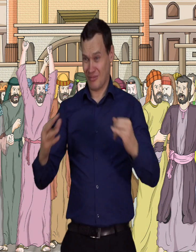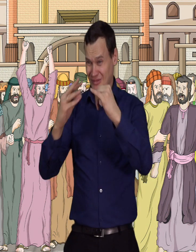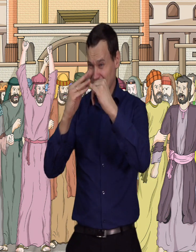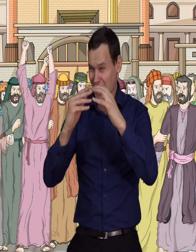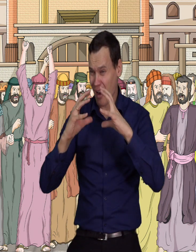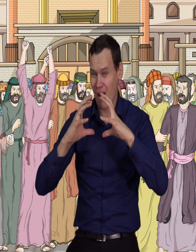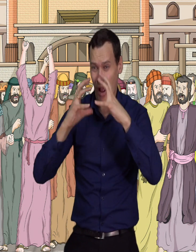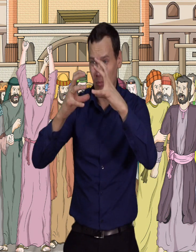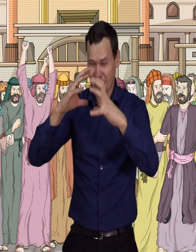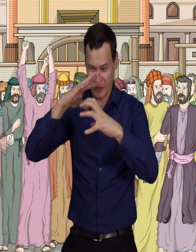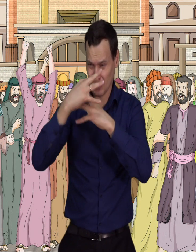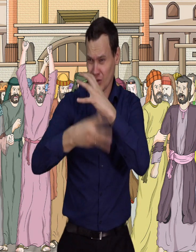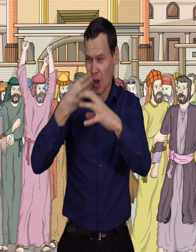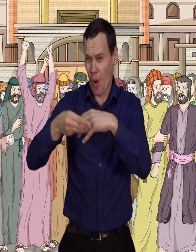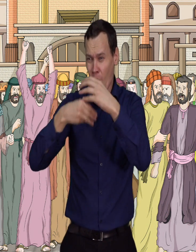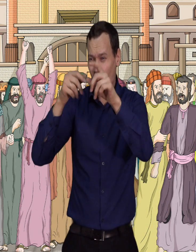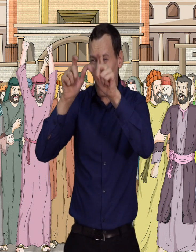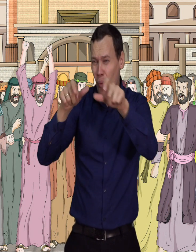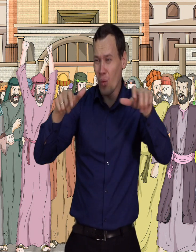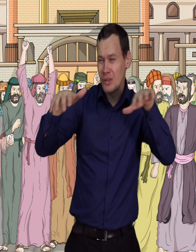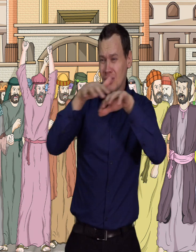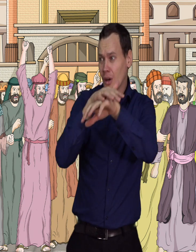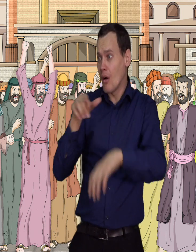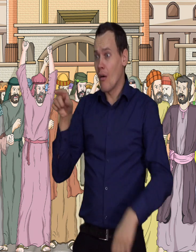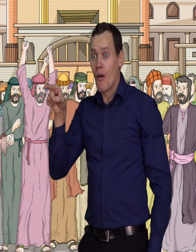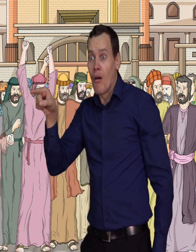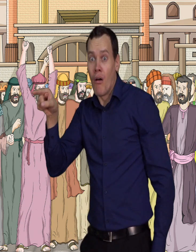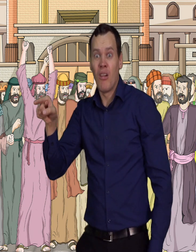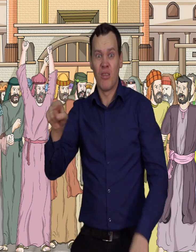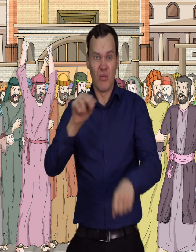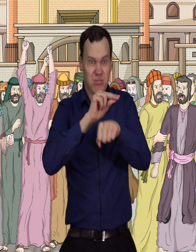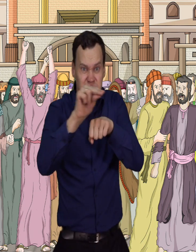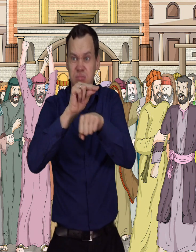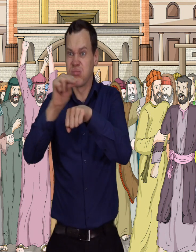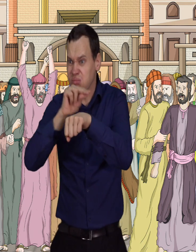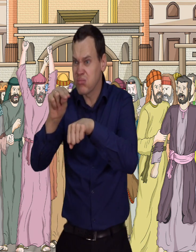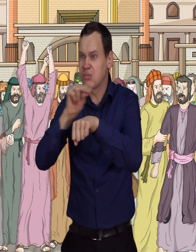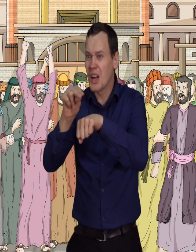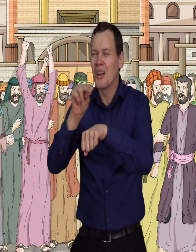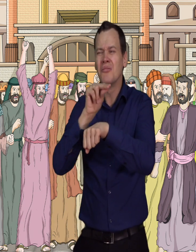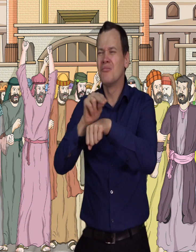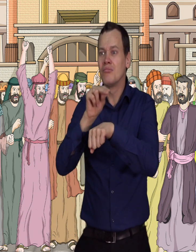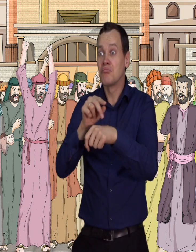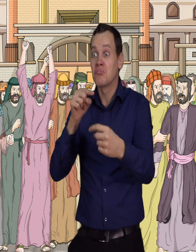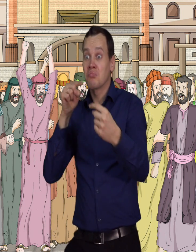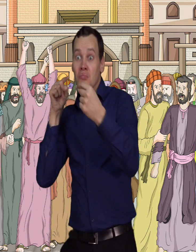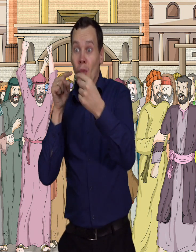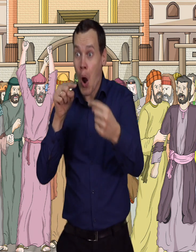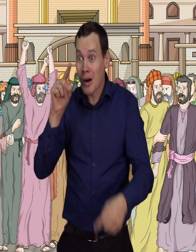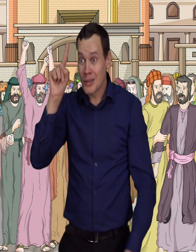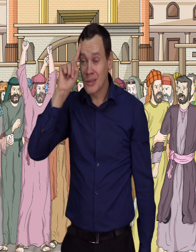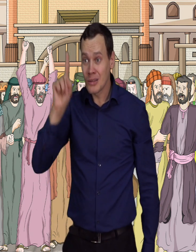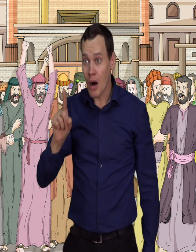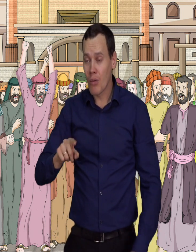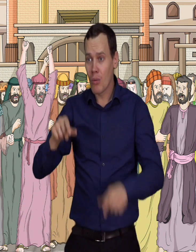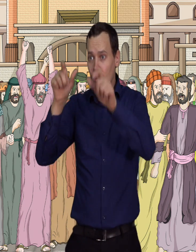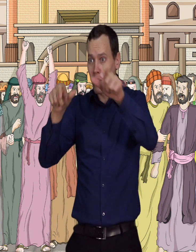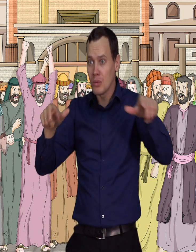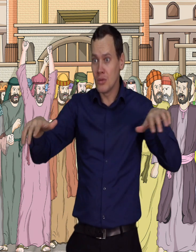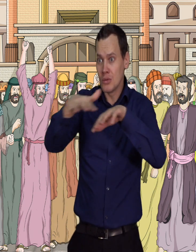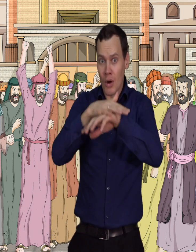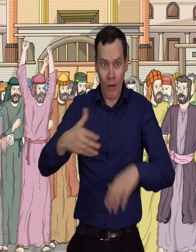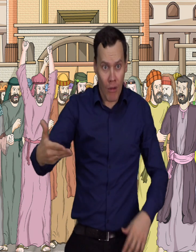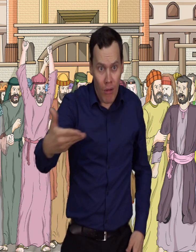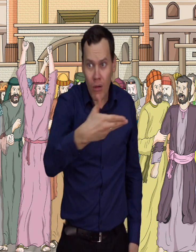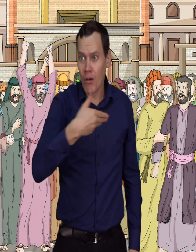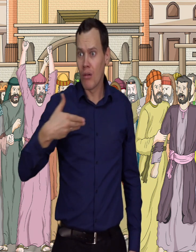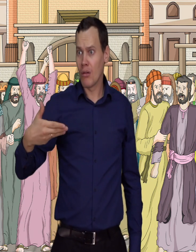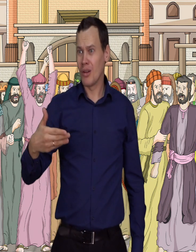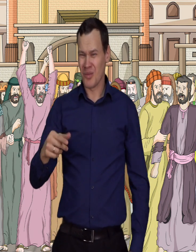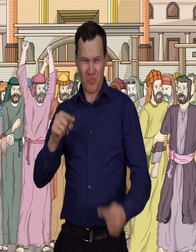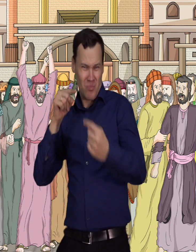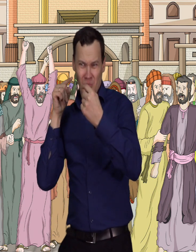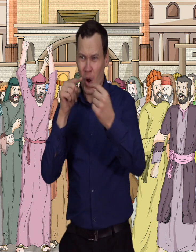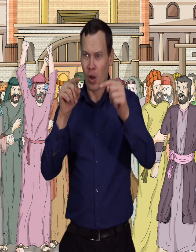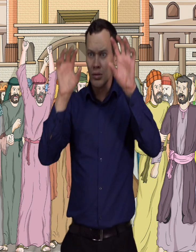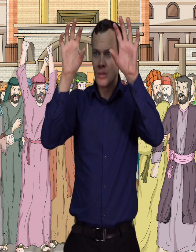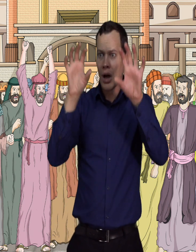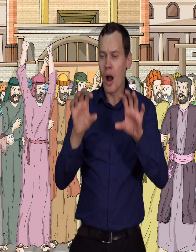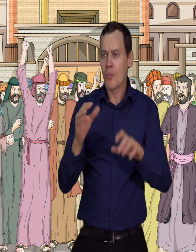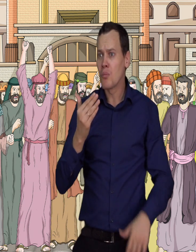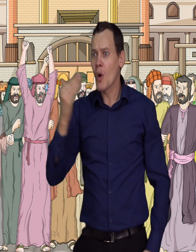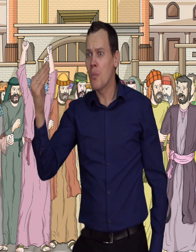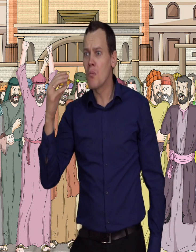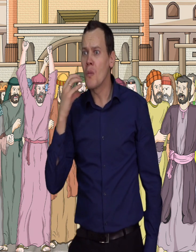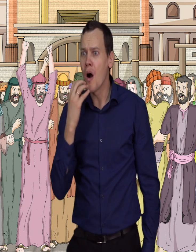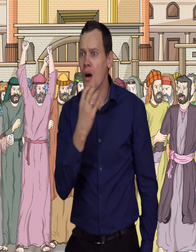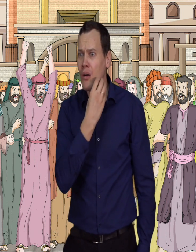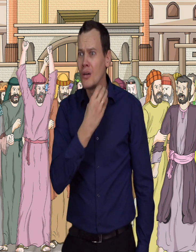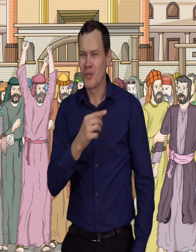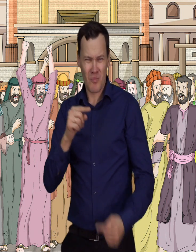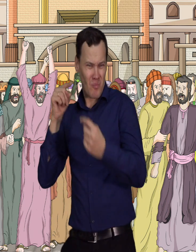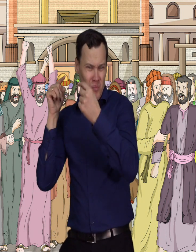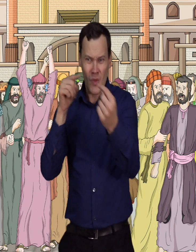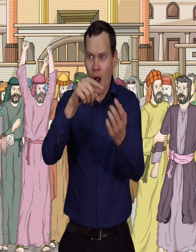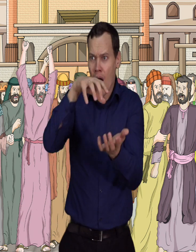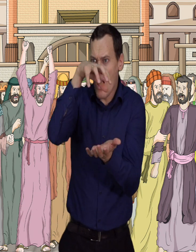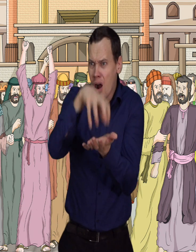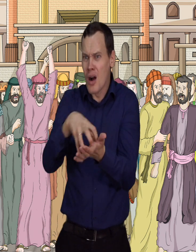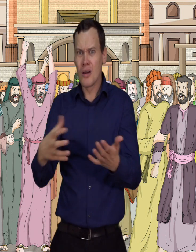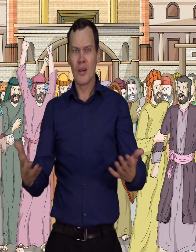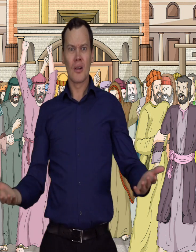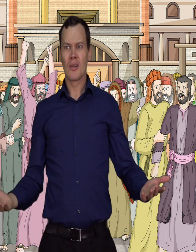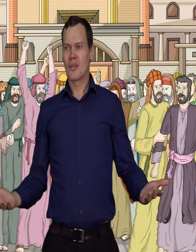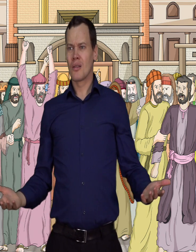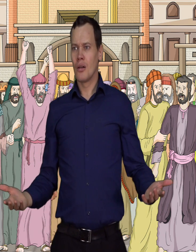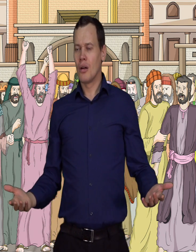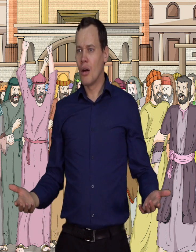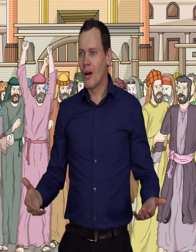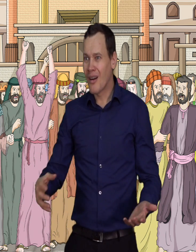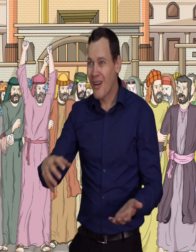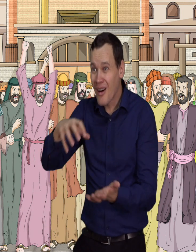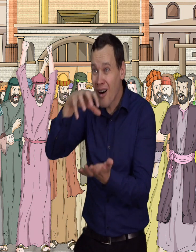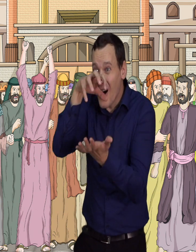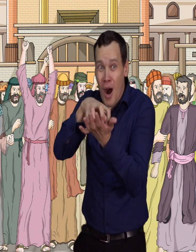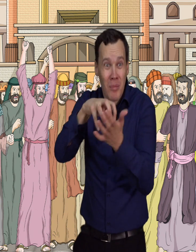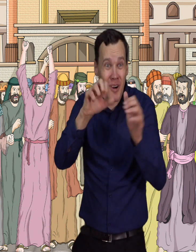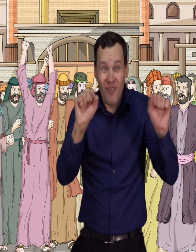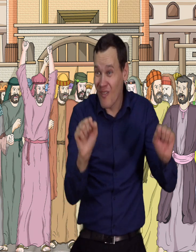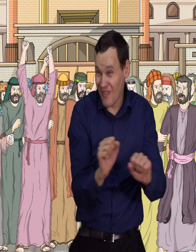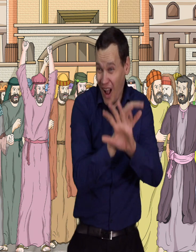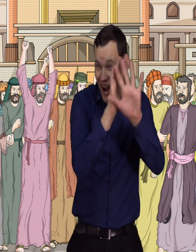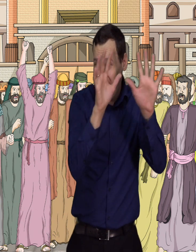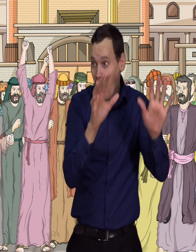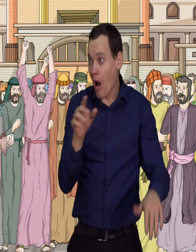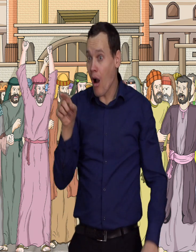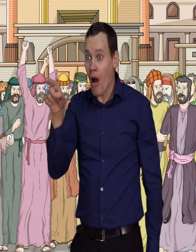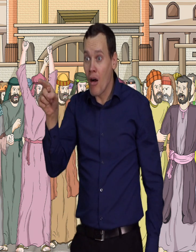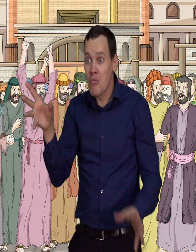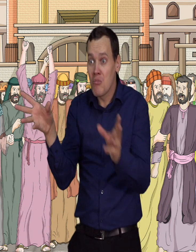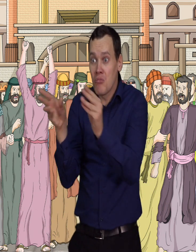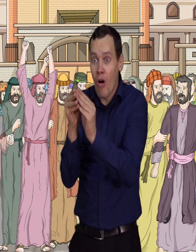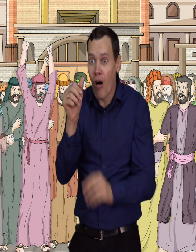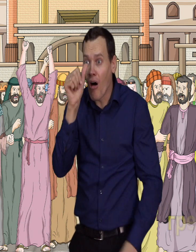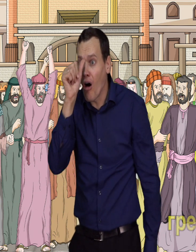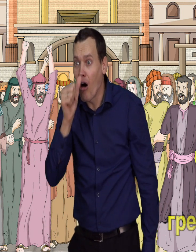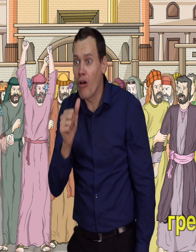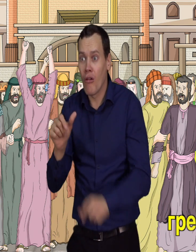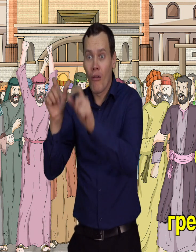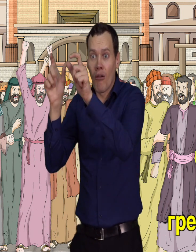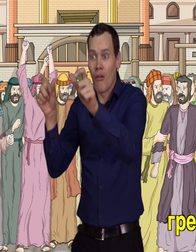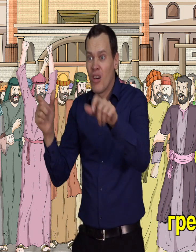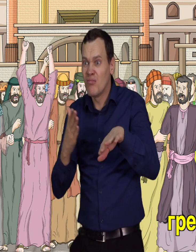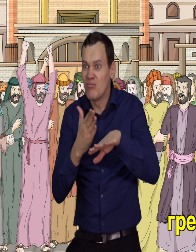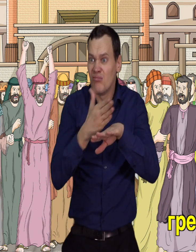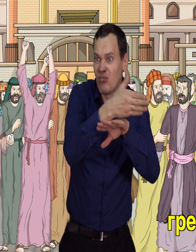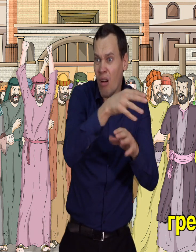This is the man who teaches everywhere against our people and against our law and against this place.